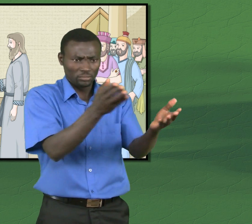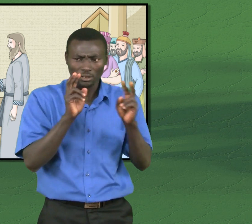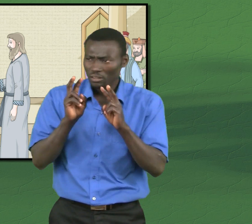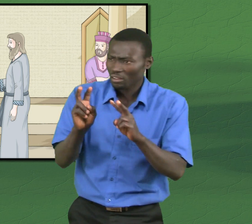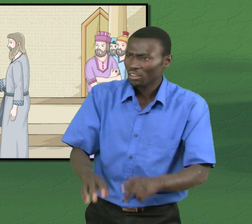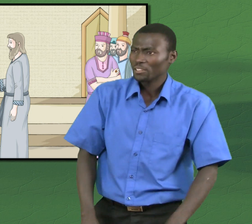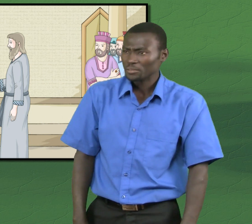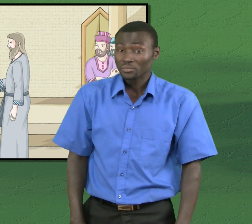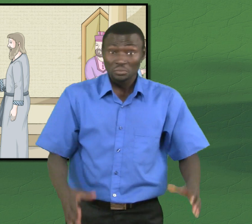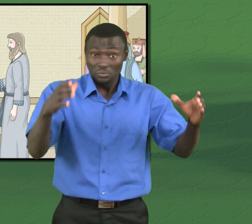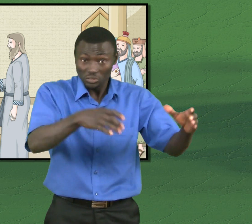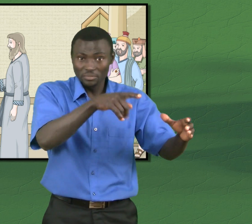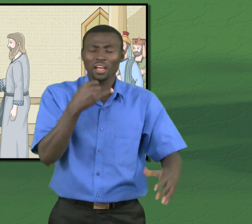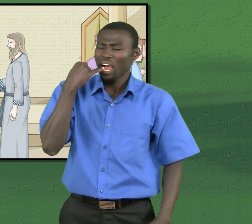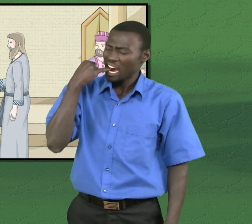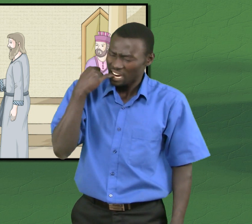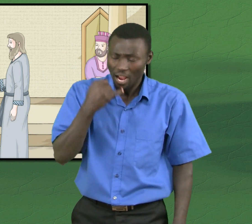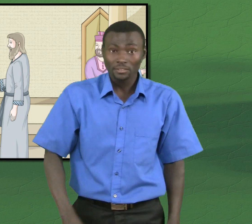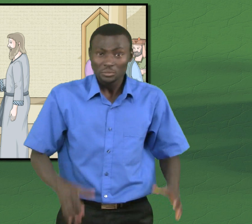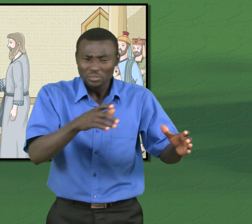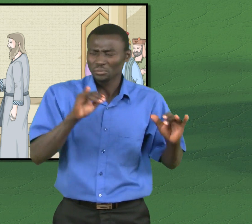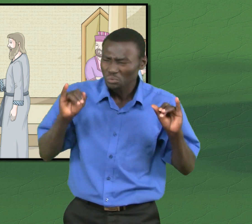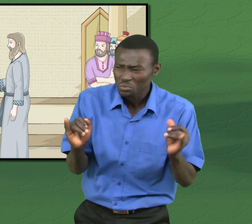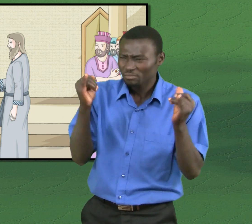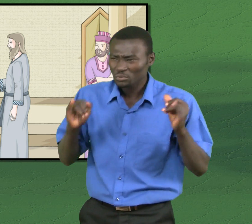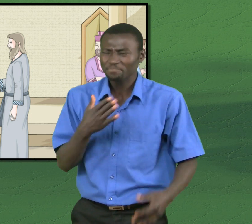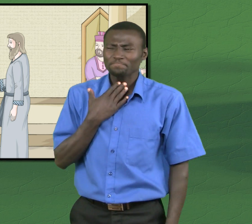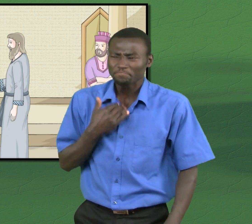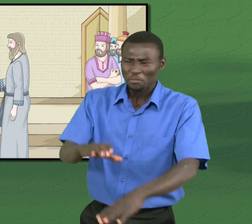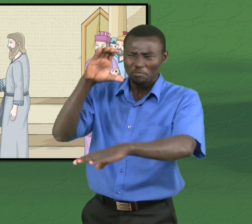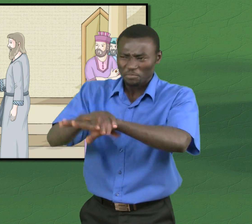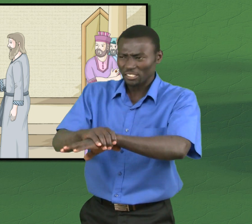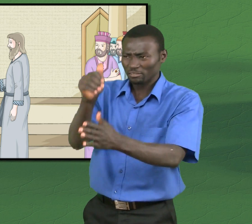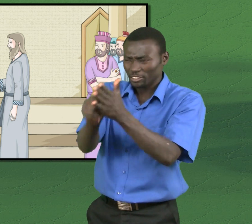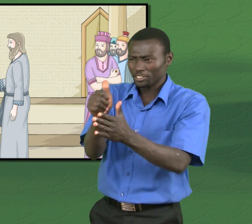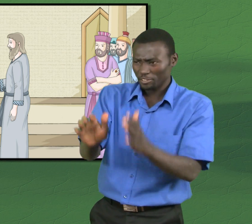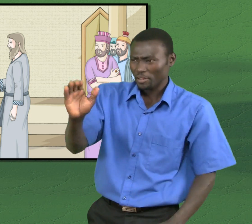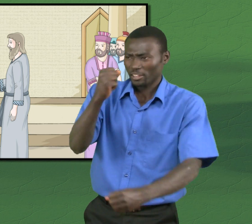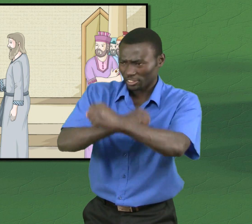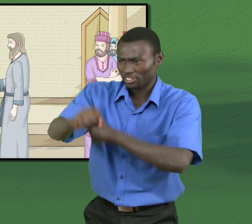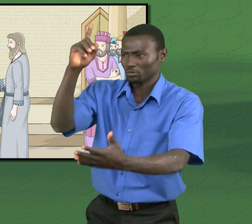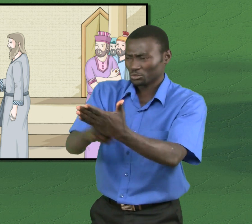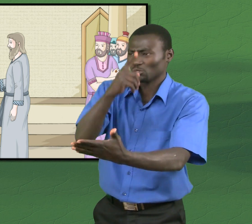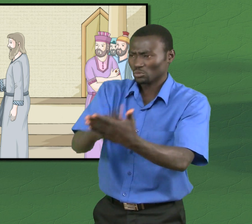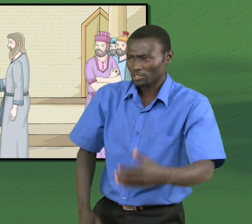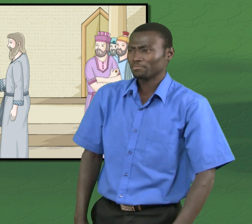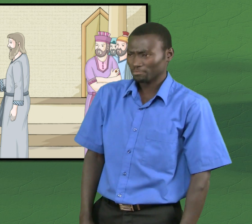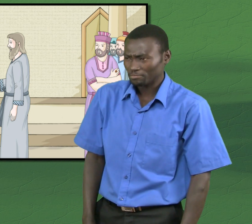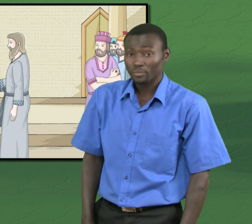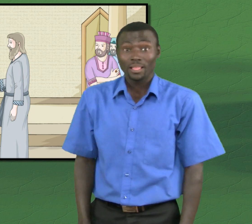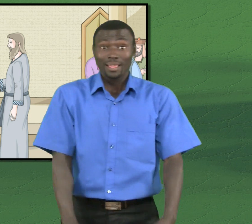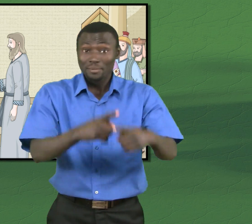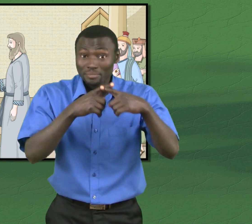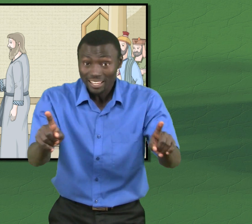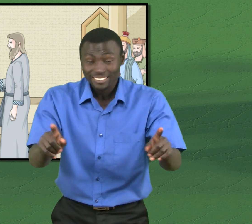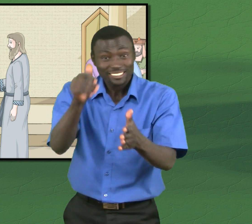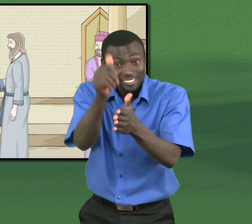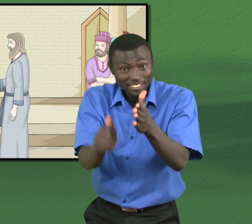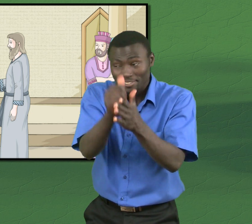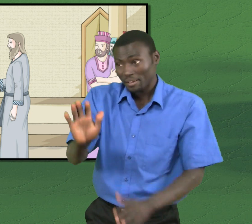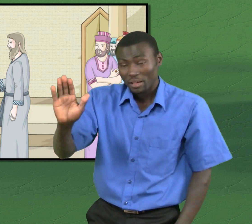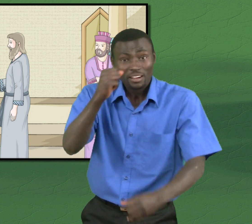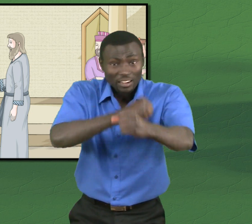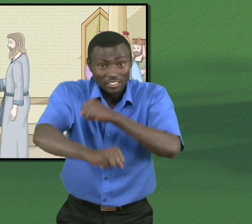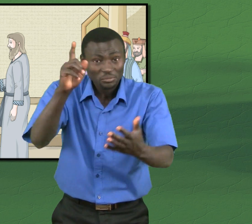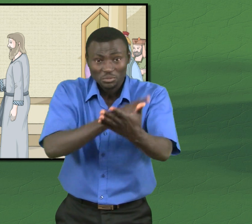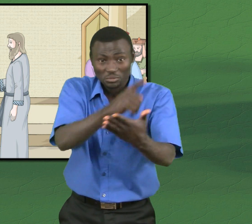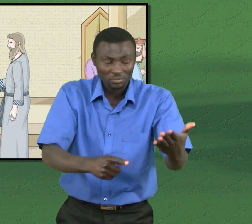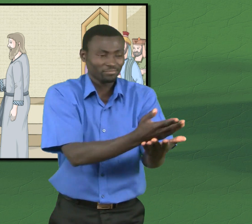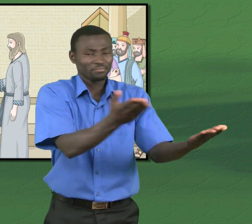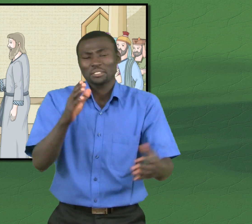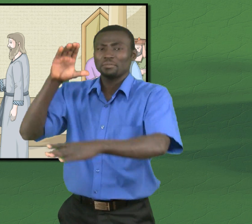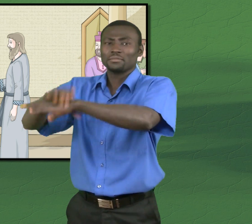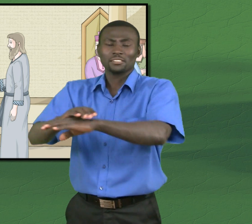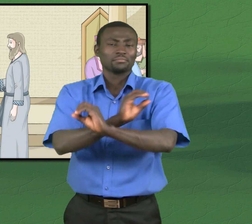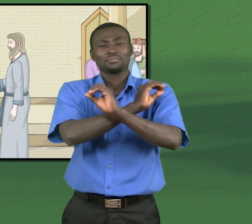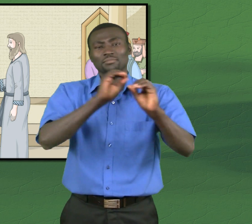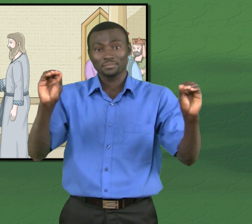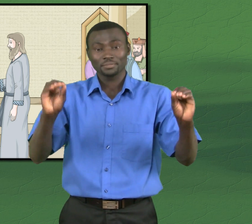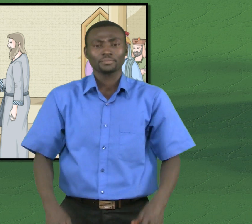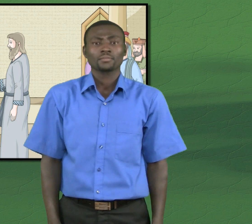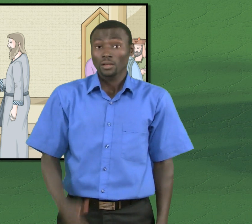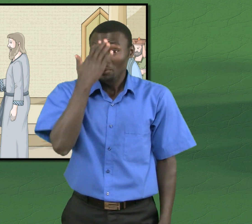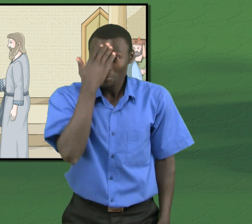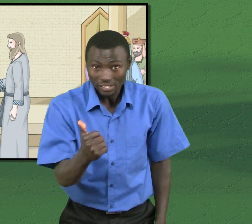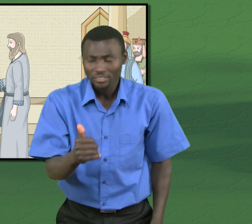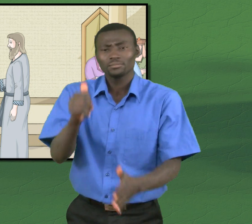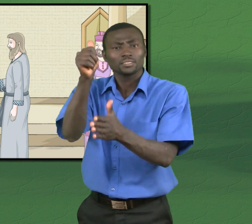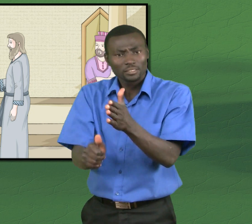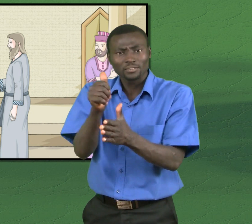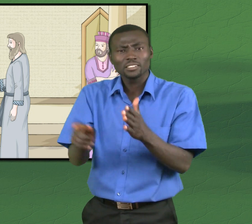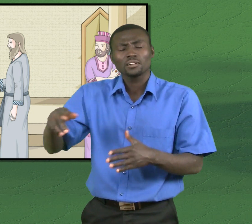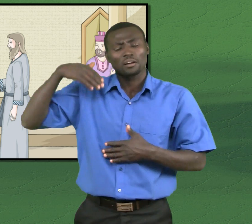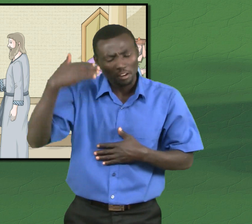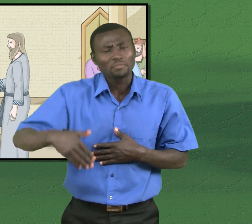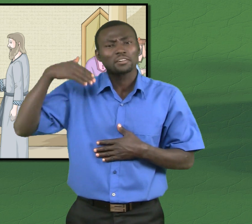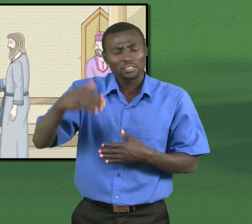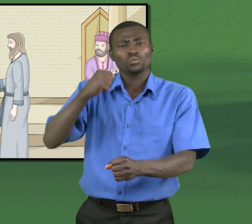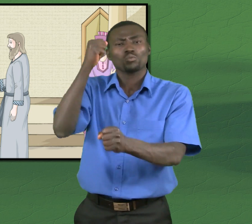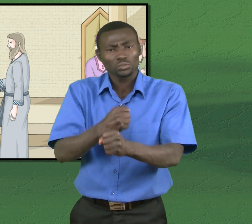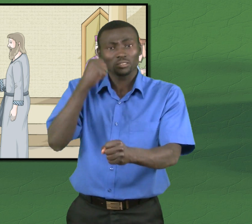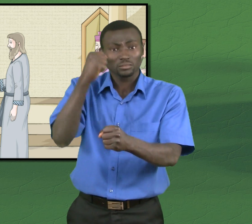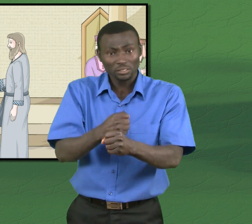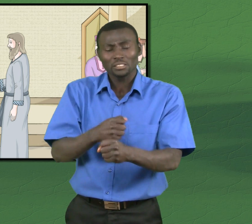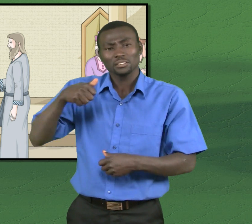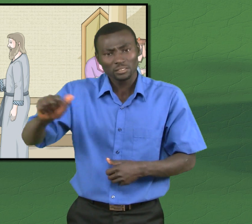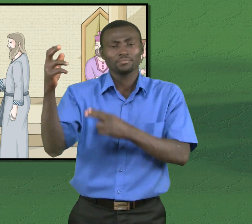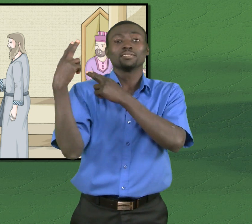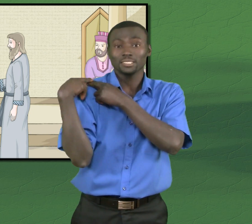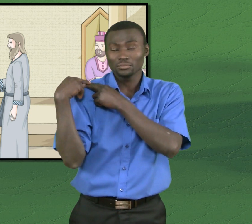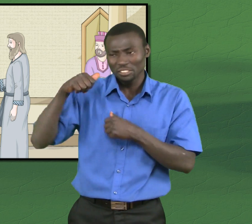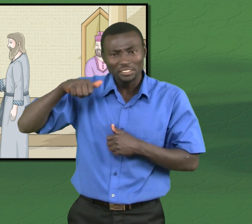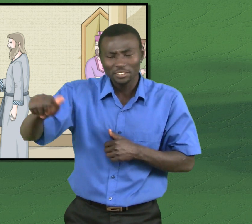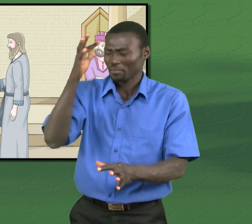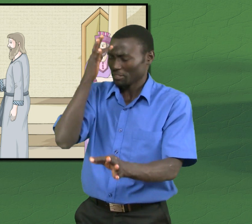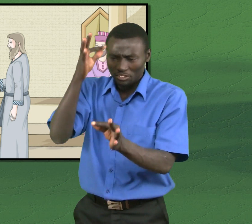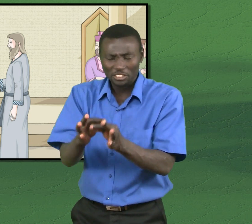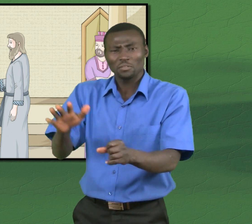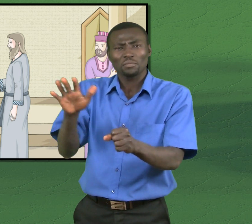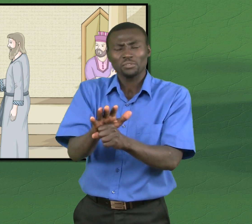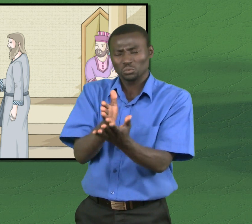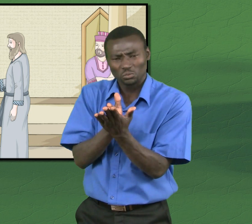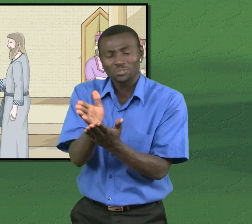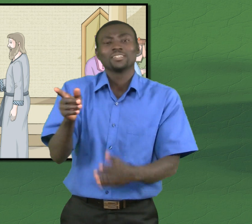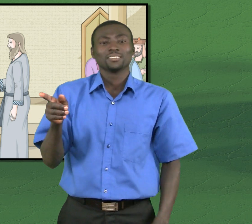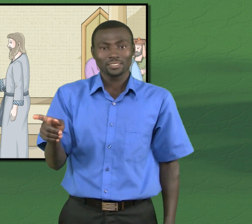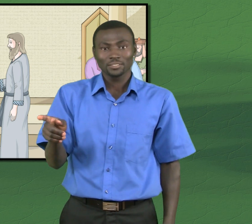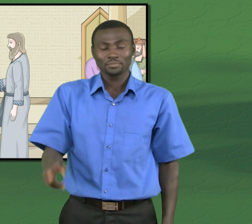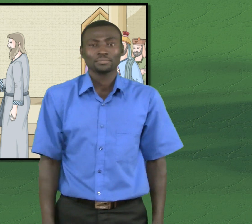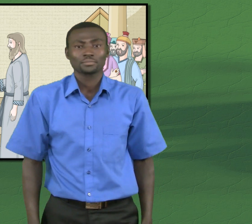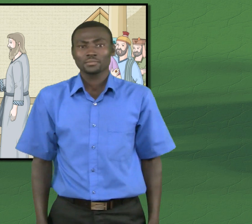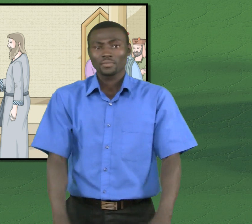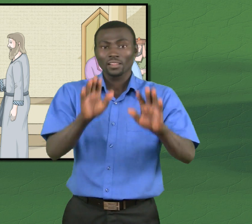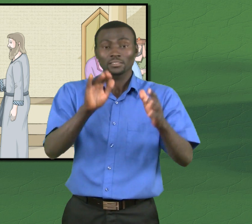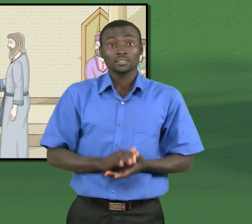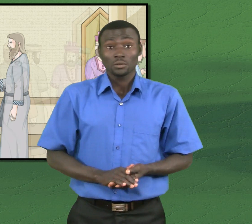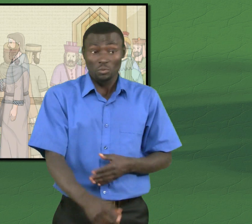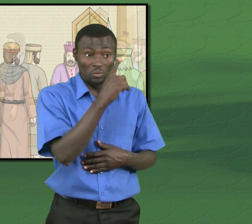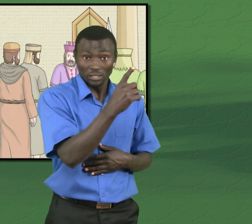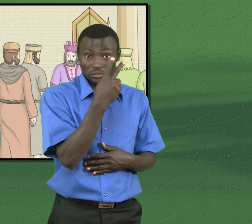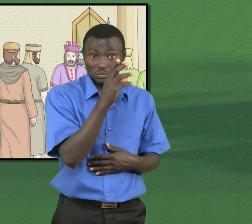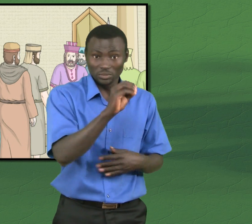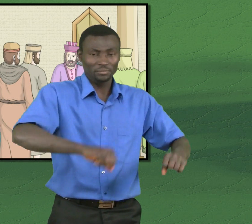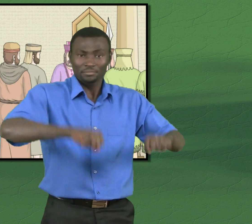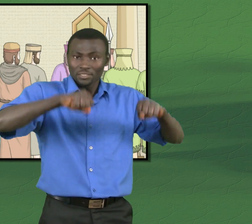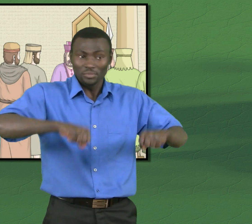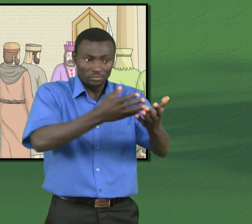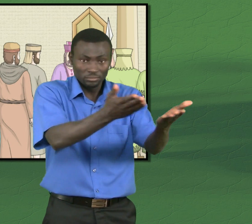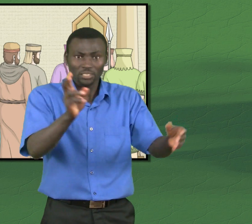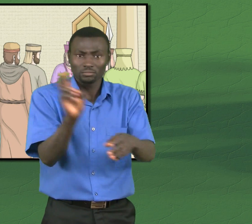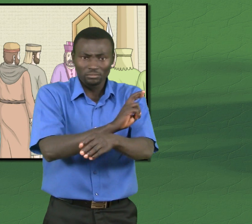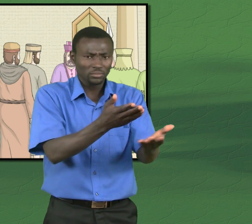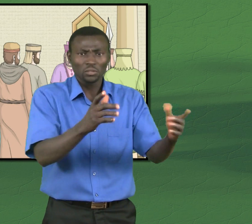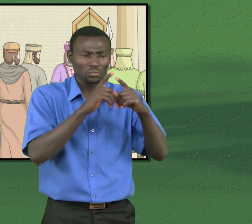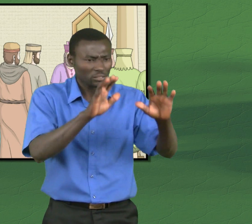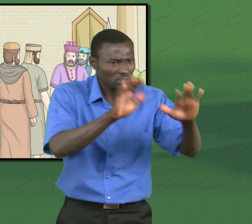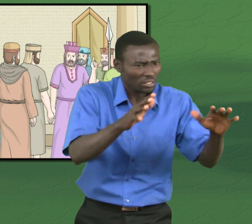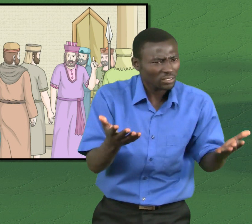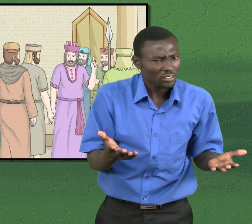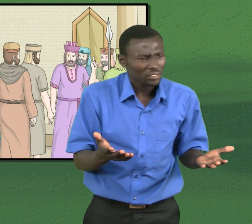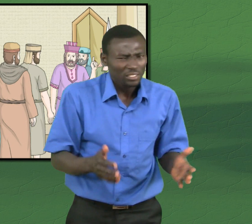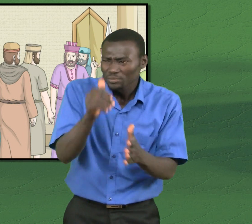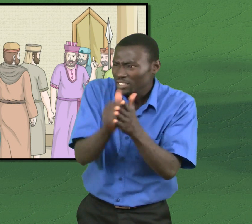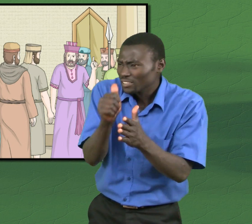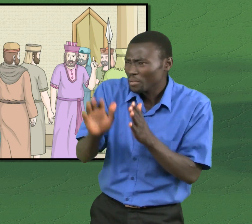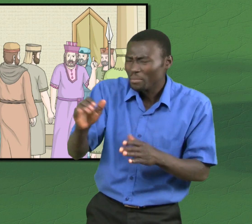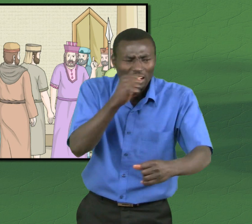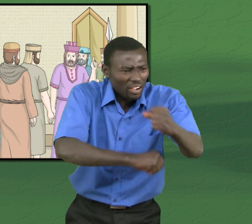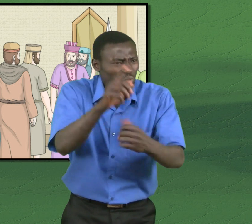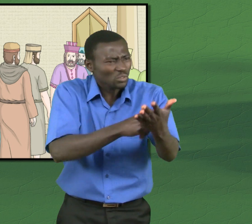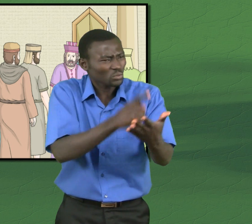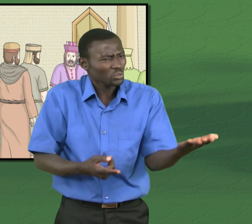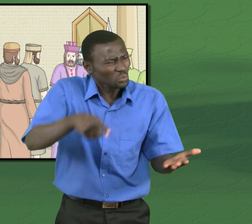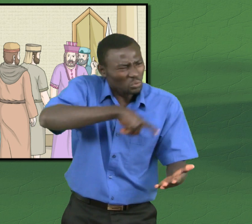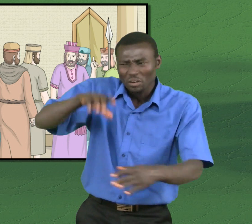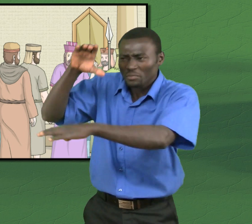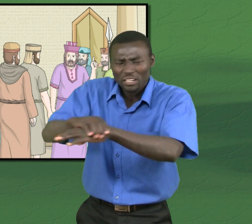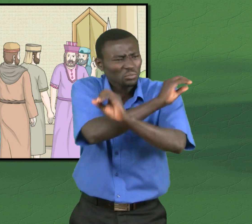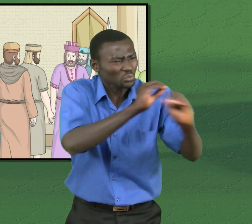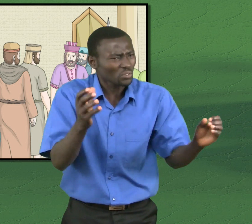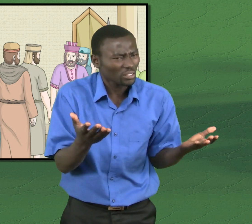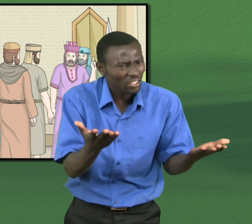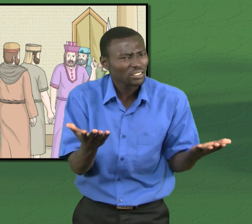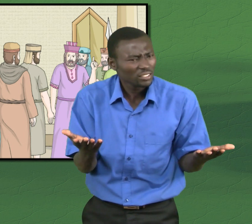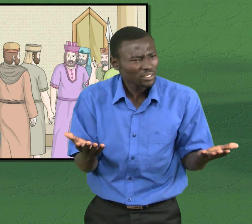Thus the administrators and satraps sought a charge against Daniel concerning the kingdom, but they could find no charge or corruption, because he was trustworthy, and no negligence or corruption was found in him.